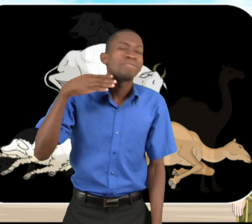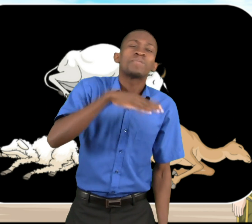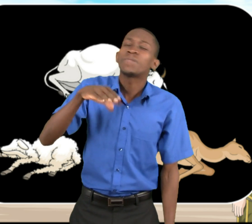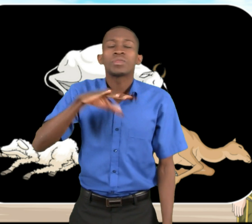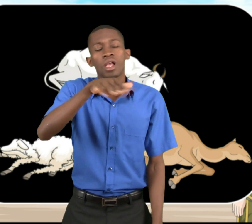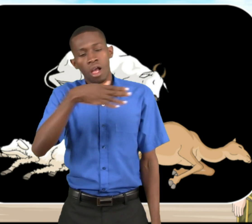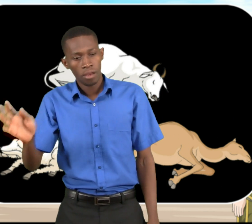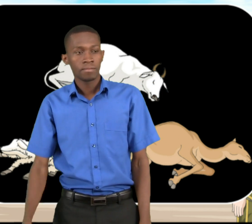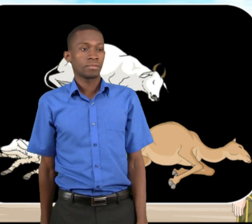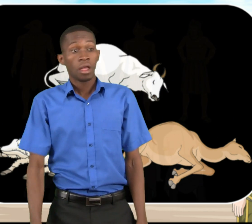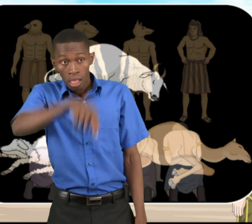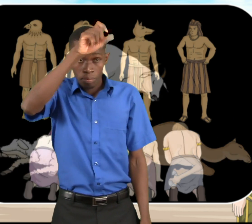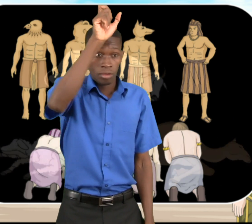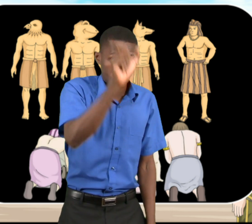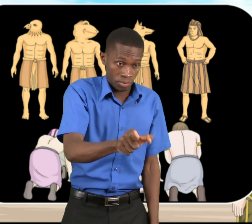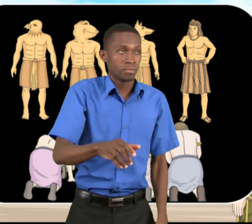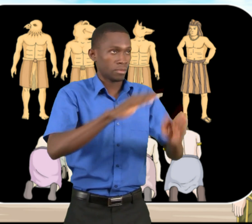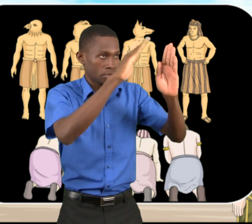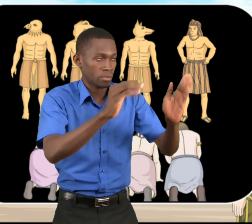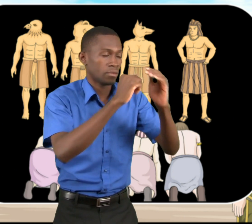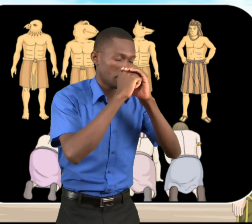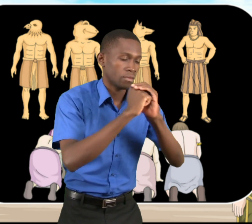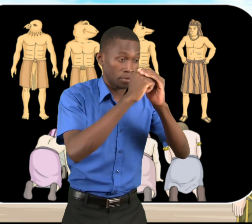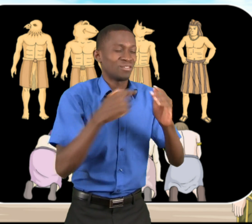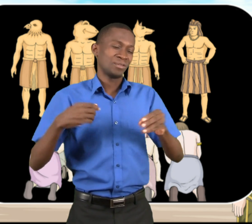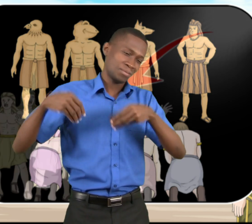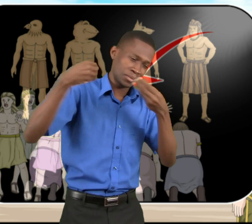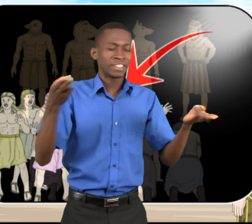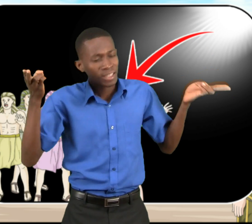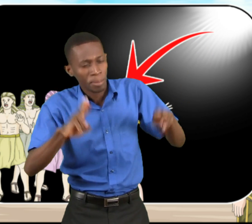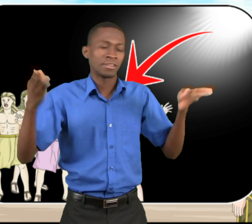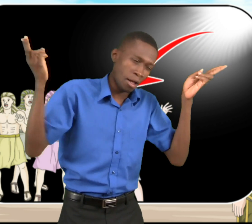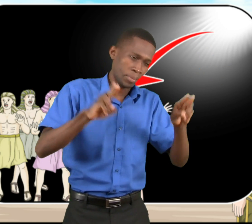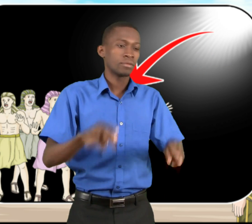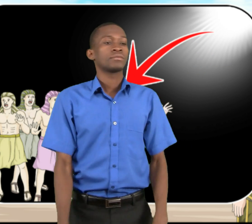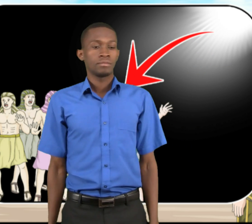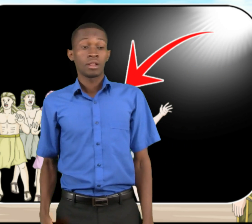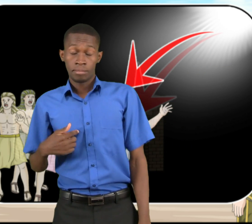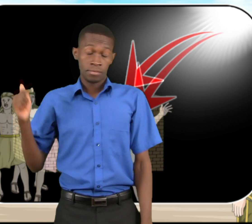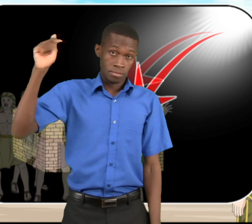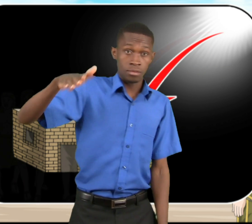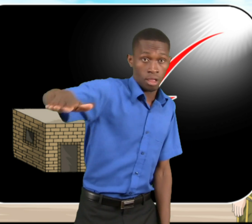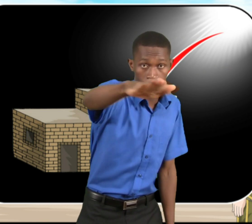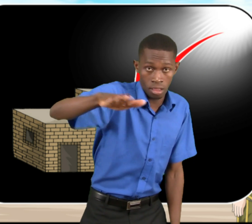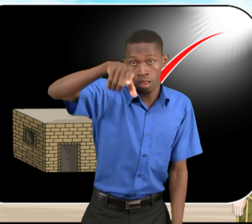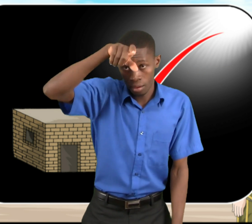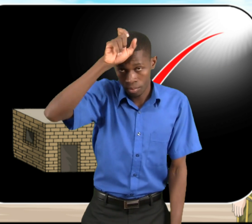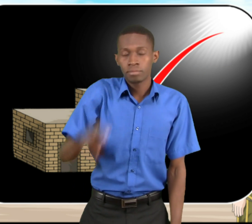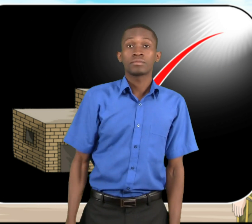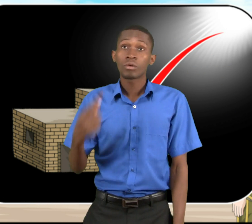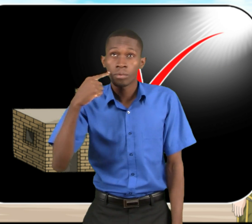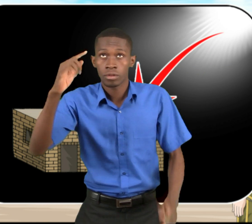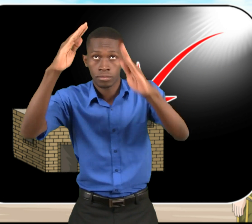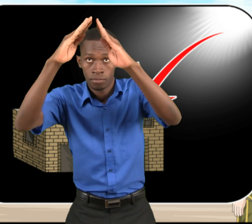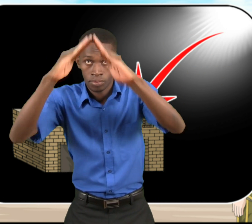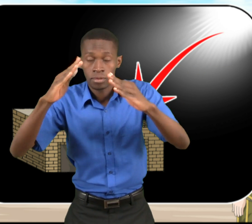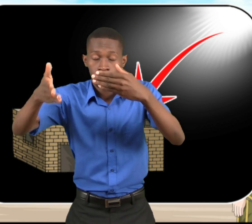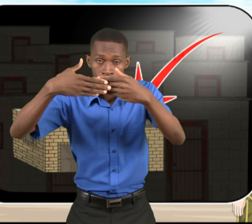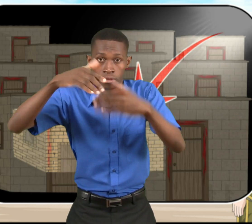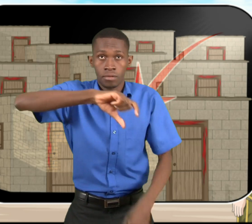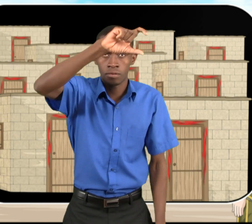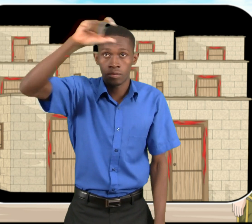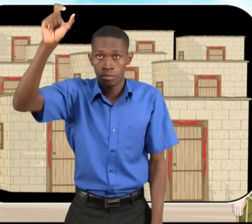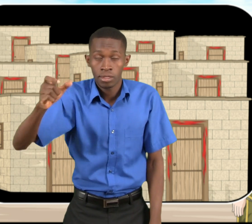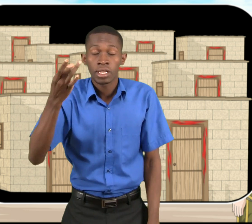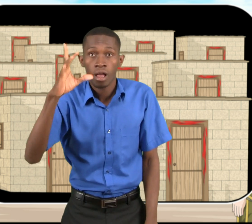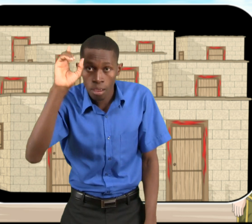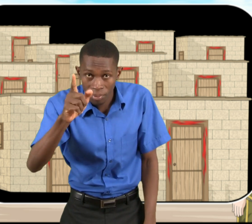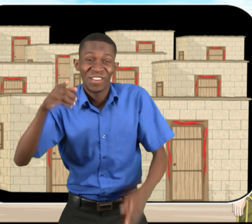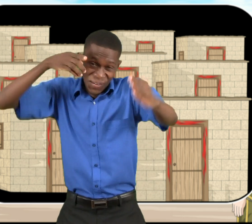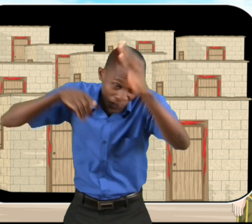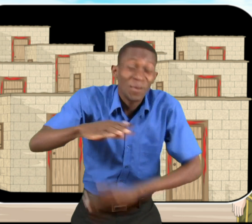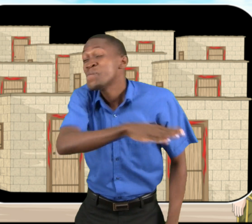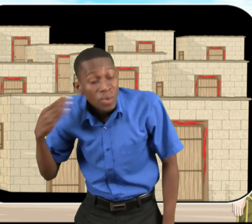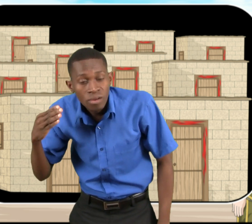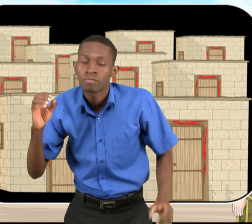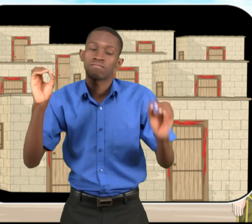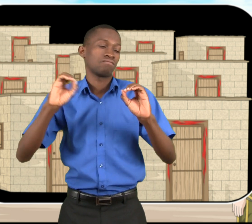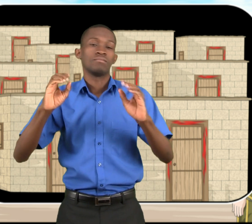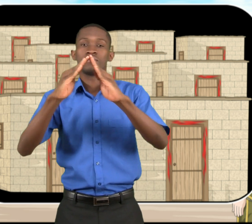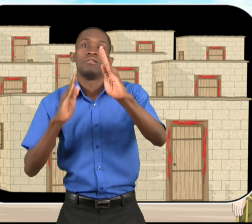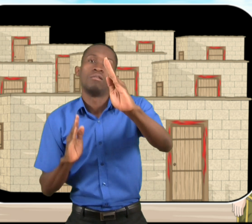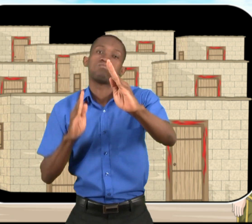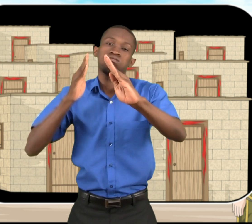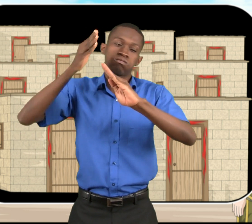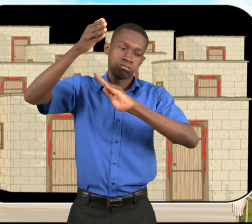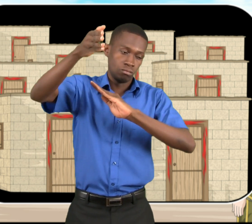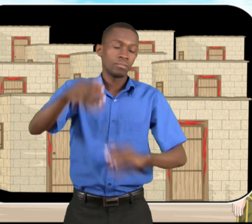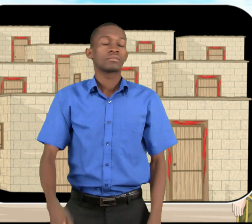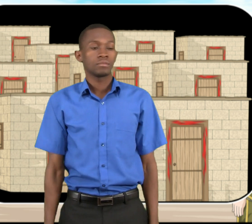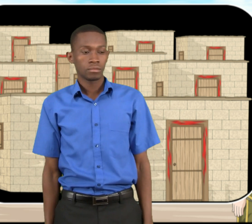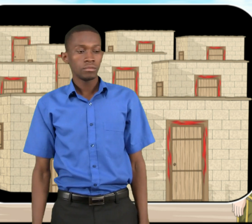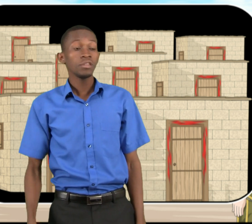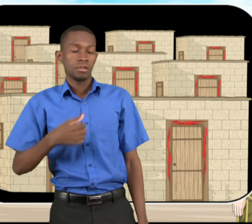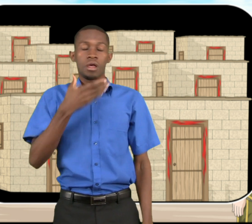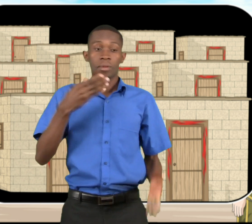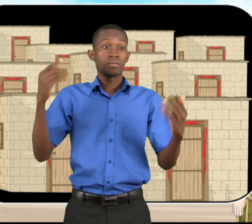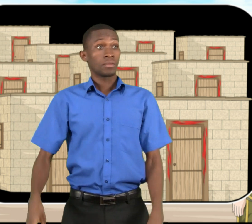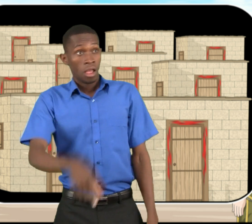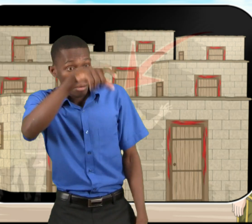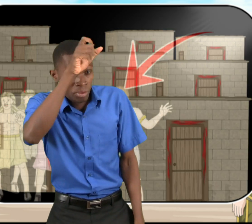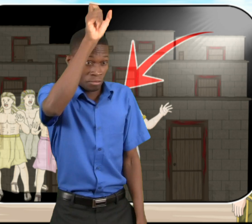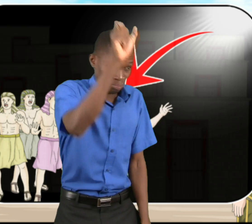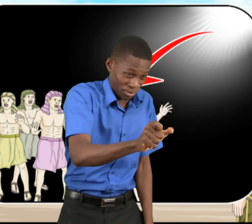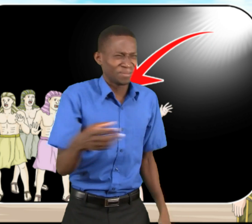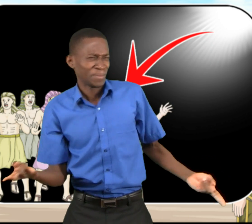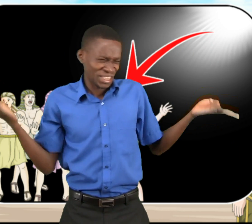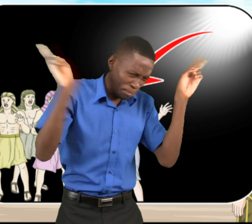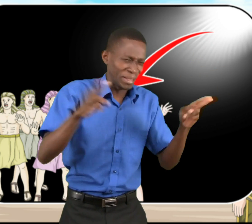I am the LORD. The blood on the houses where you are staying will distinguish them; when I see the blood, I will pass over you.